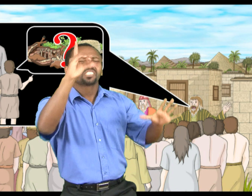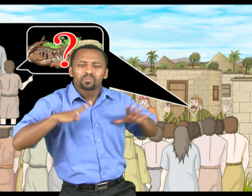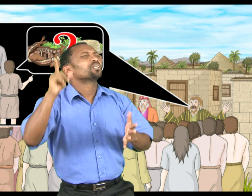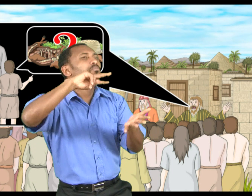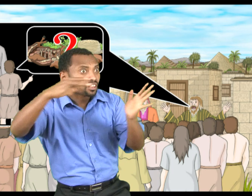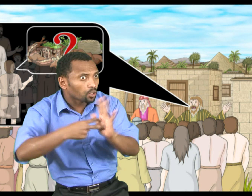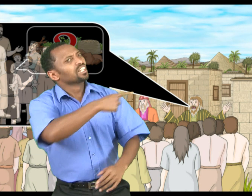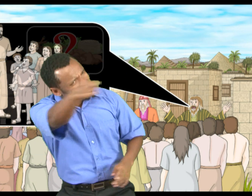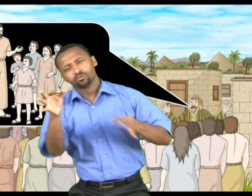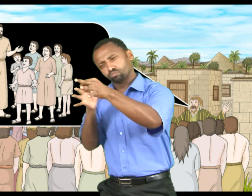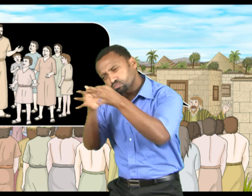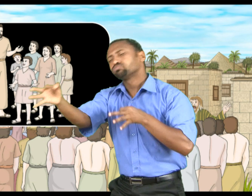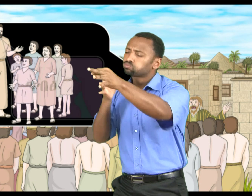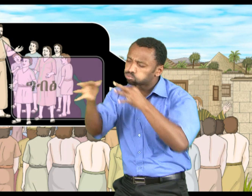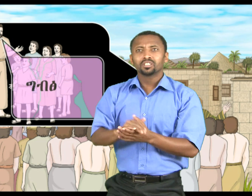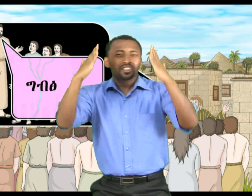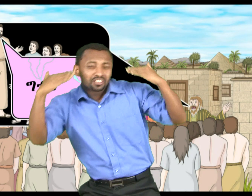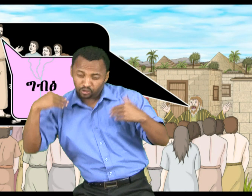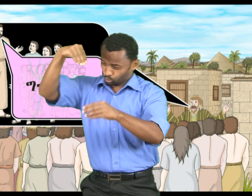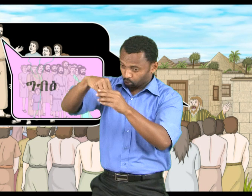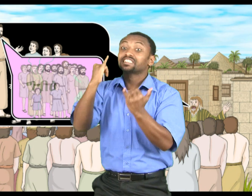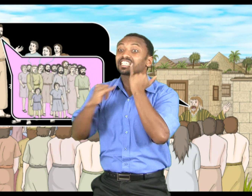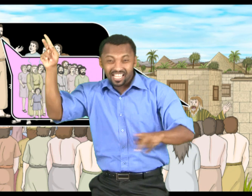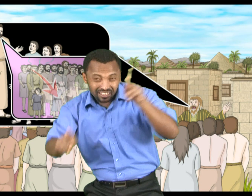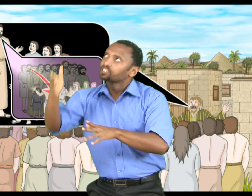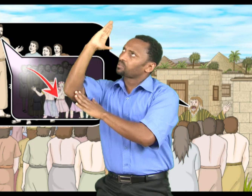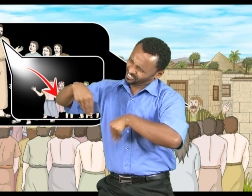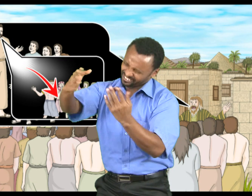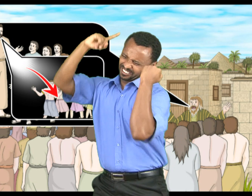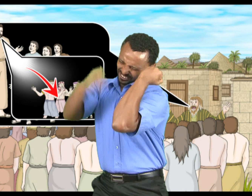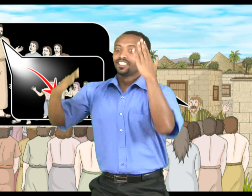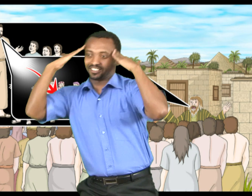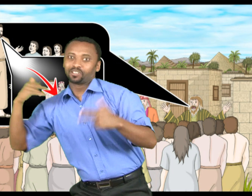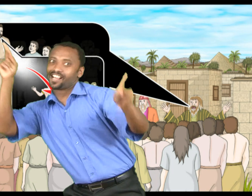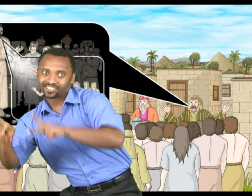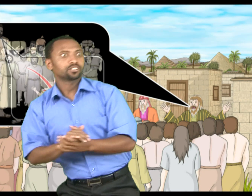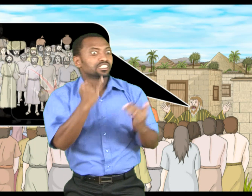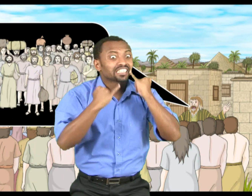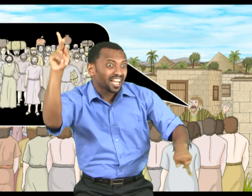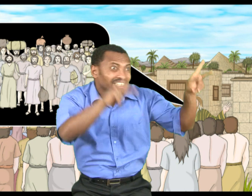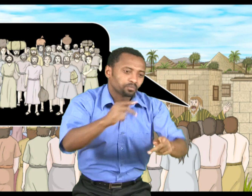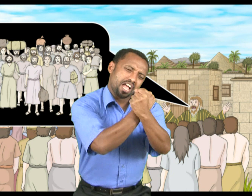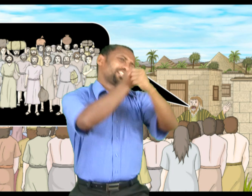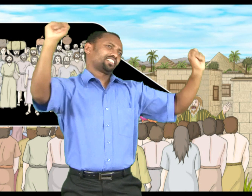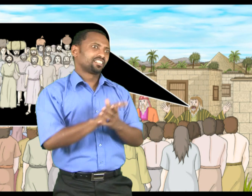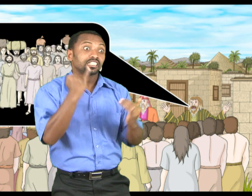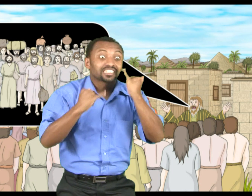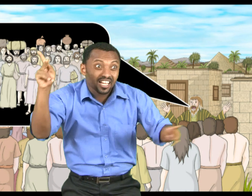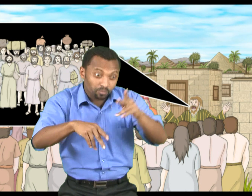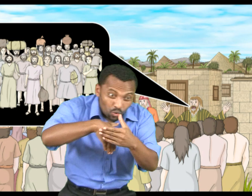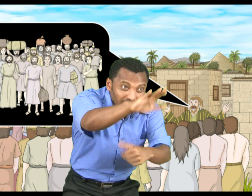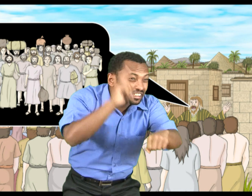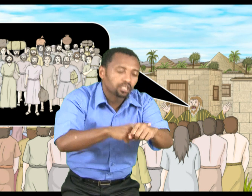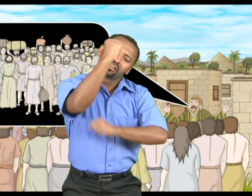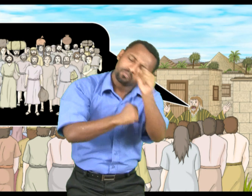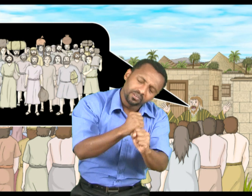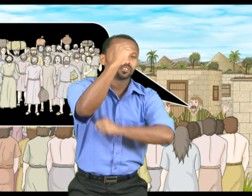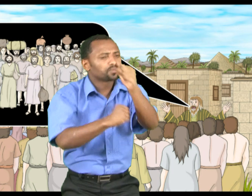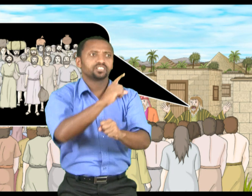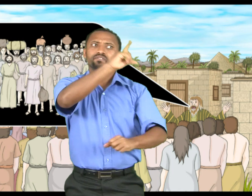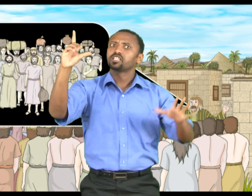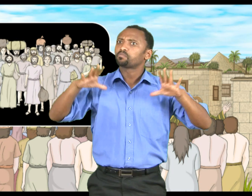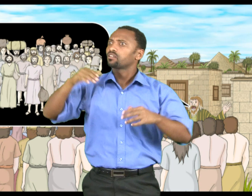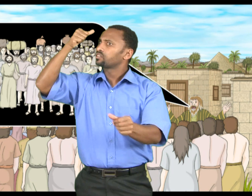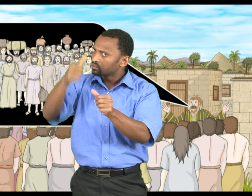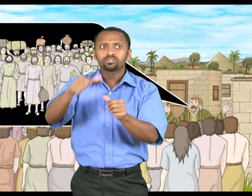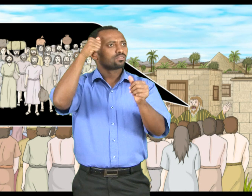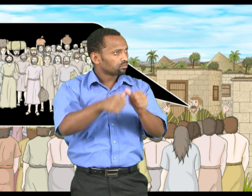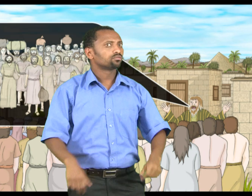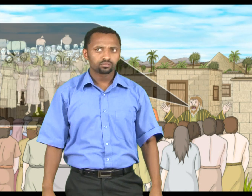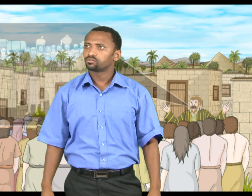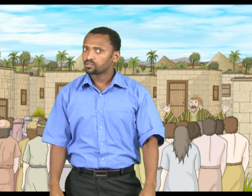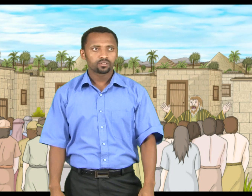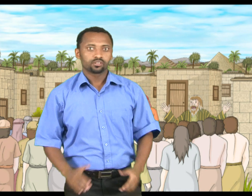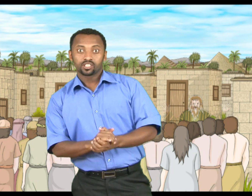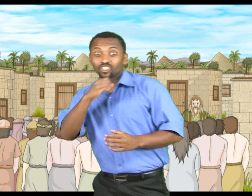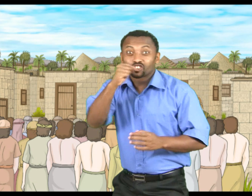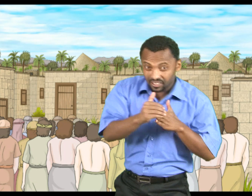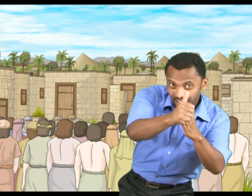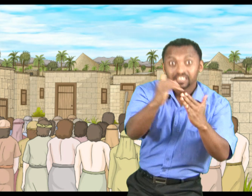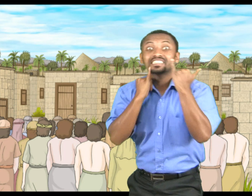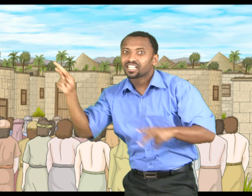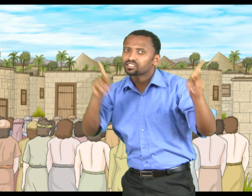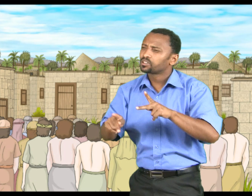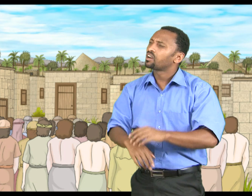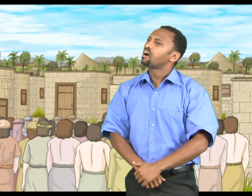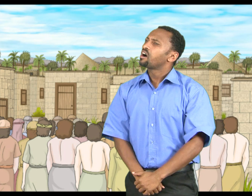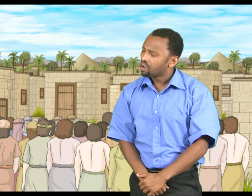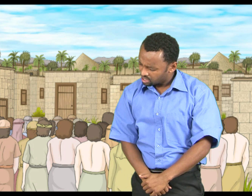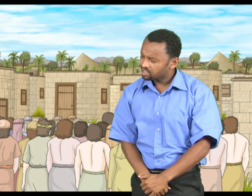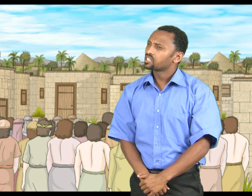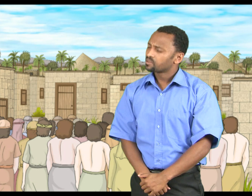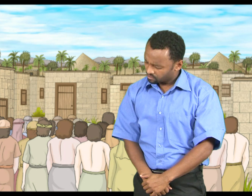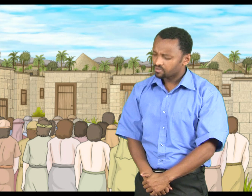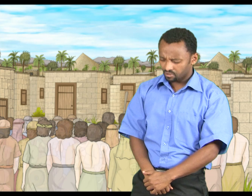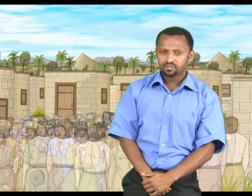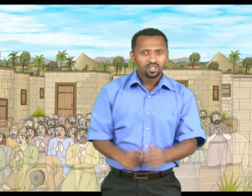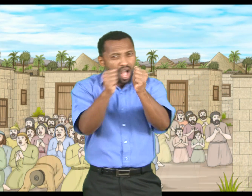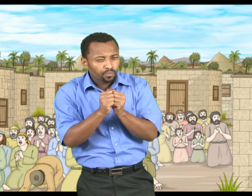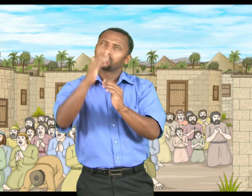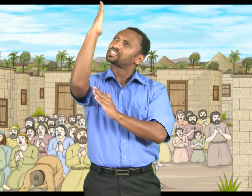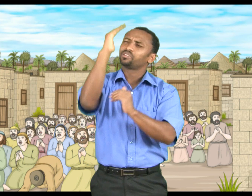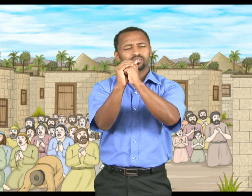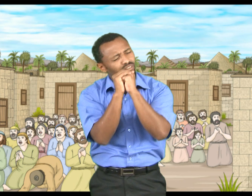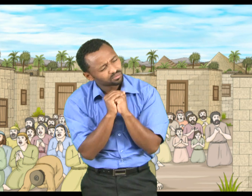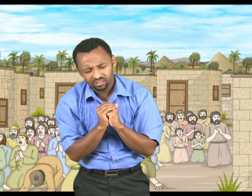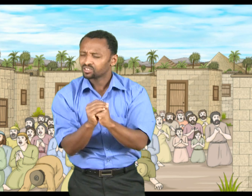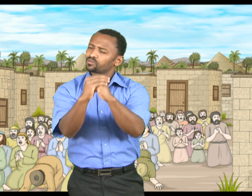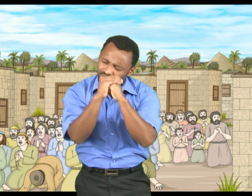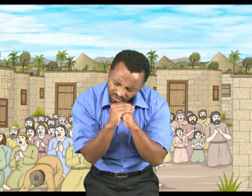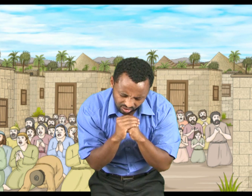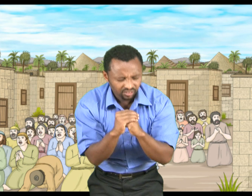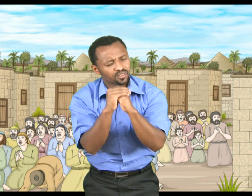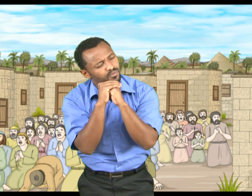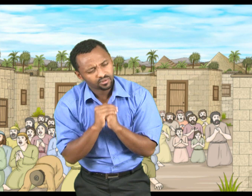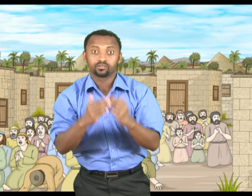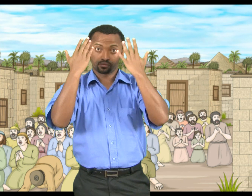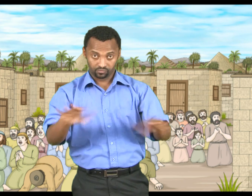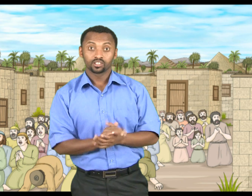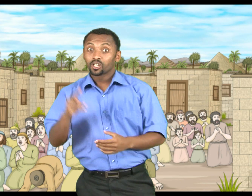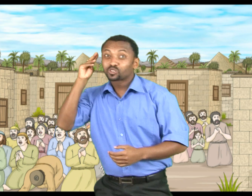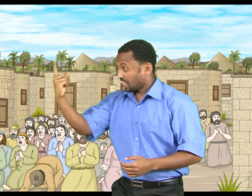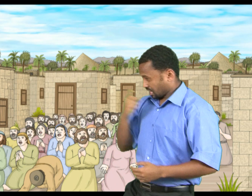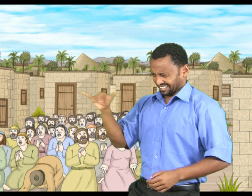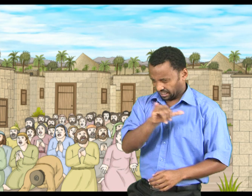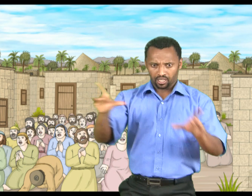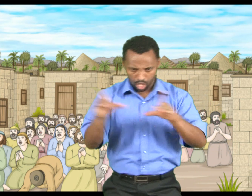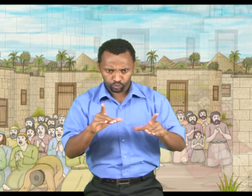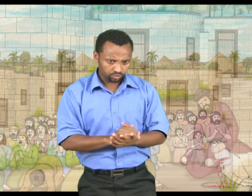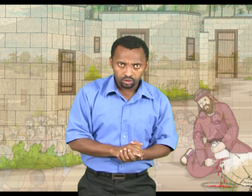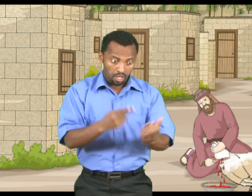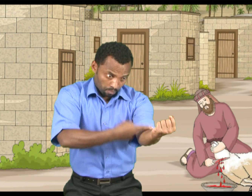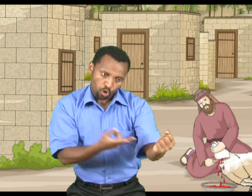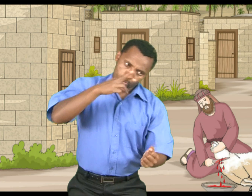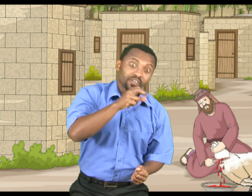you are to reply, ‘It is the Passover sacrifice to the LORD, who passed over the houses of the Israelites in Egypt when He struck down the Egyptians and spared our homes.’” Then the people bowed down and worshiped.